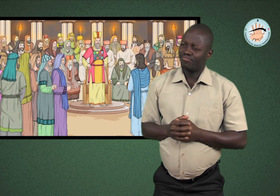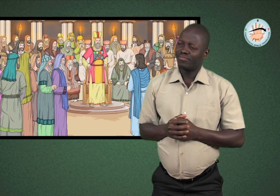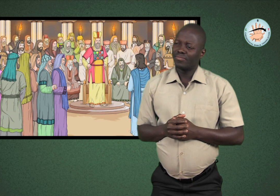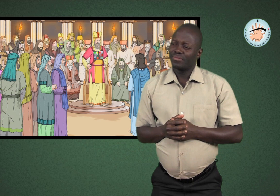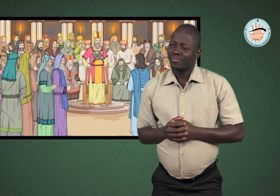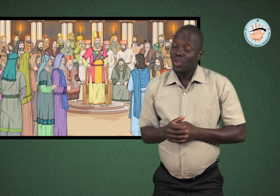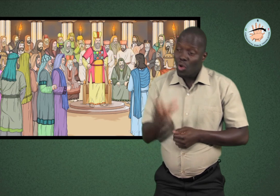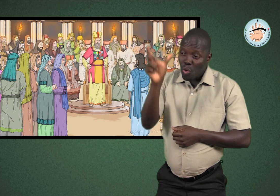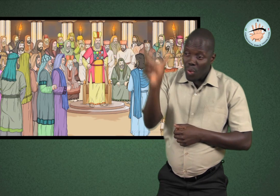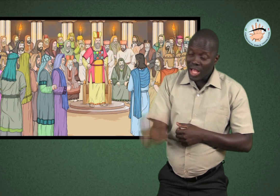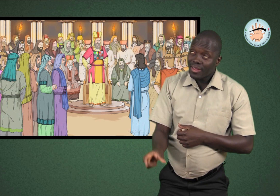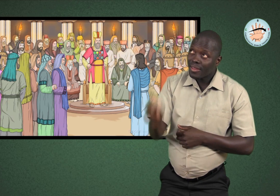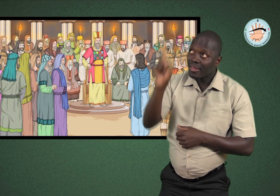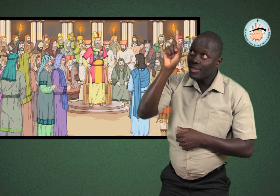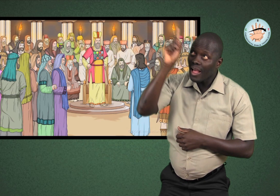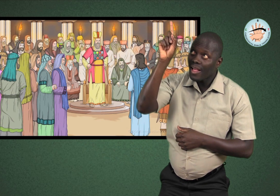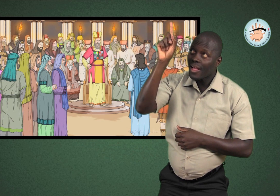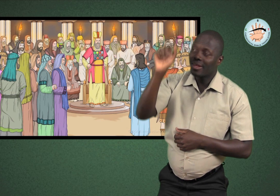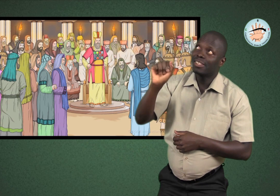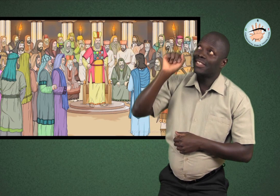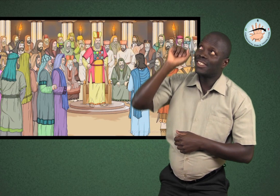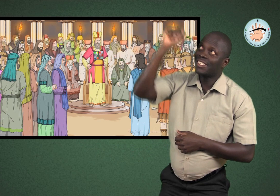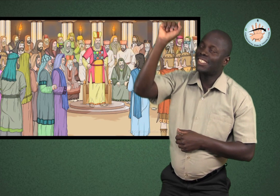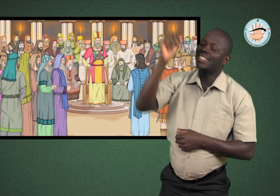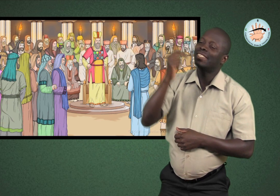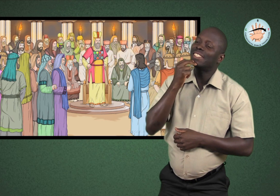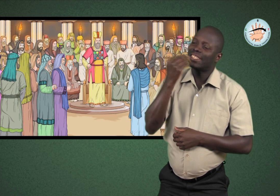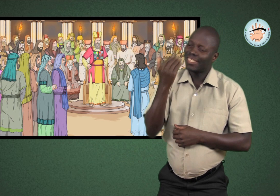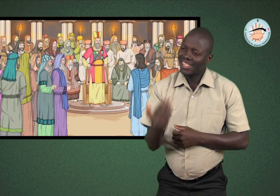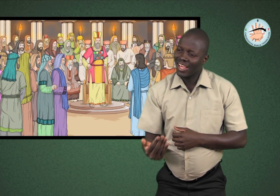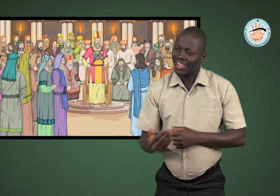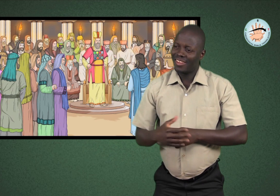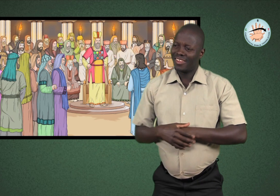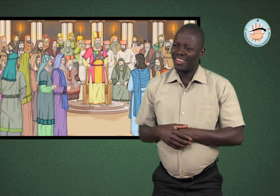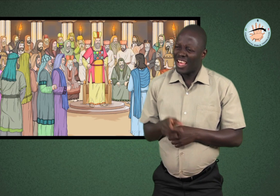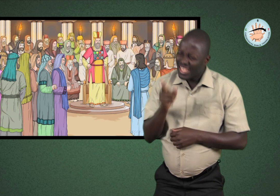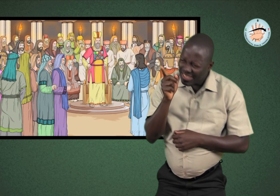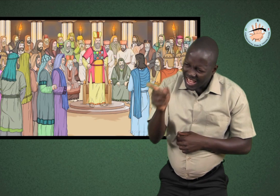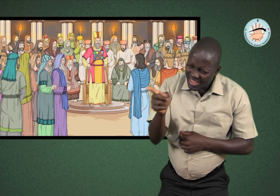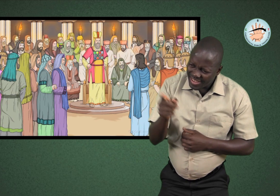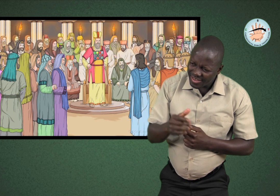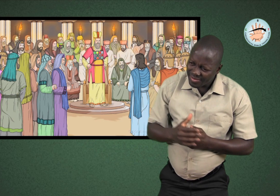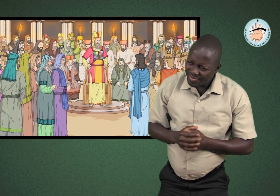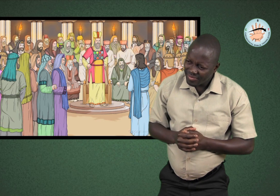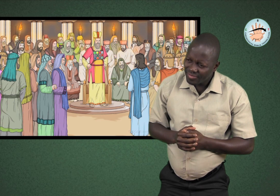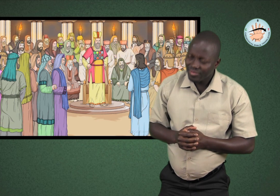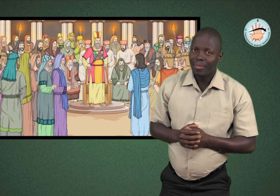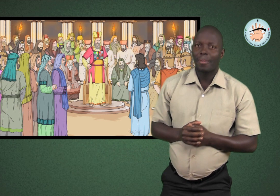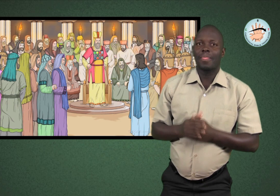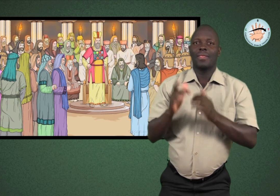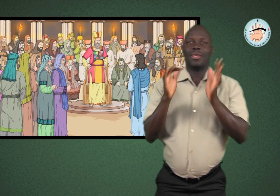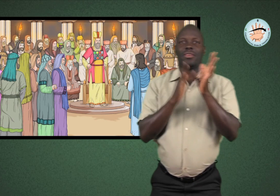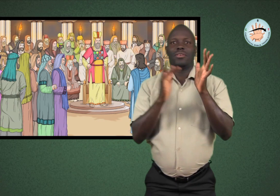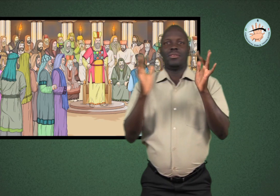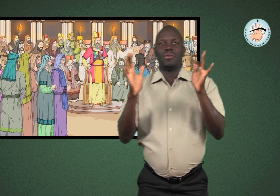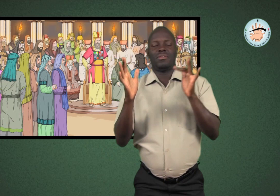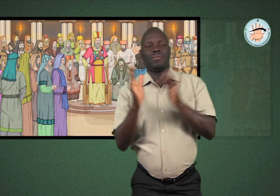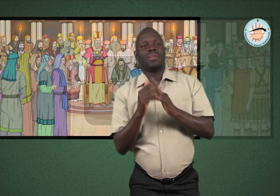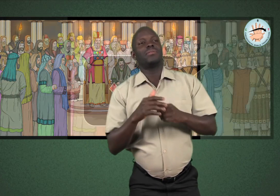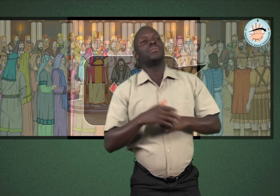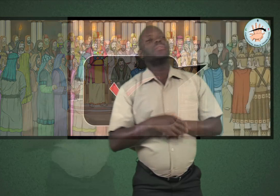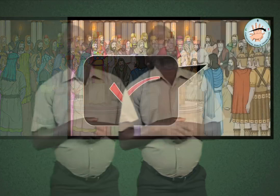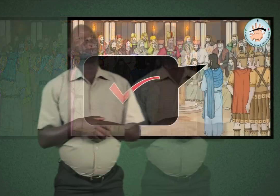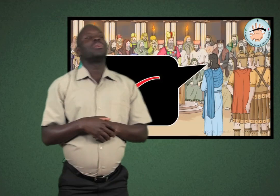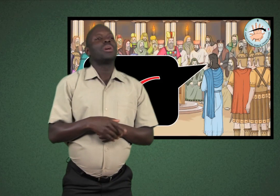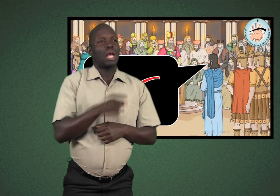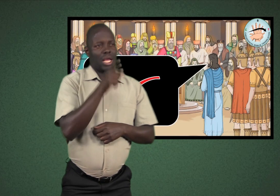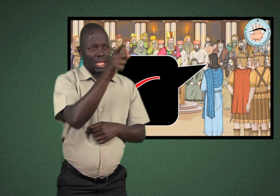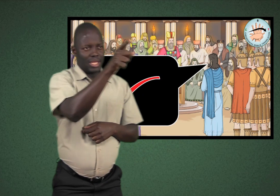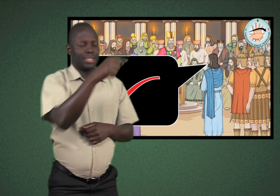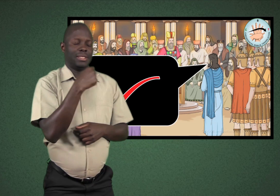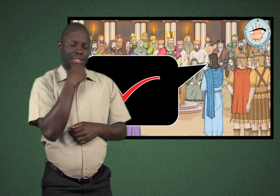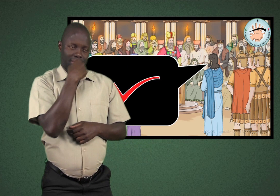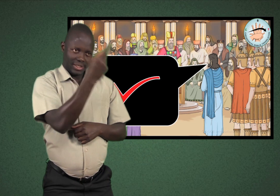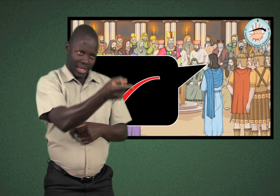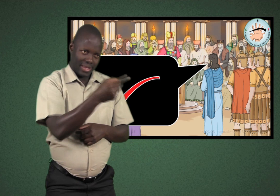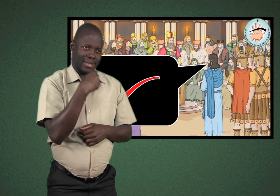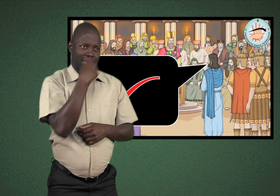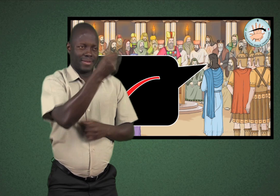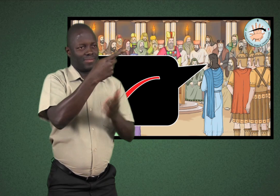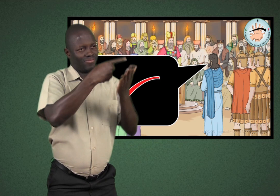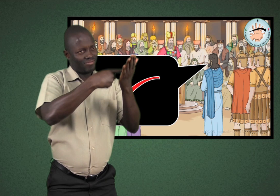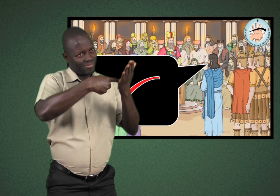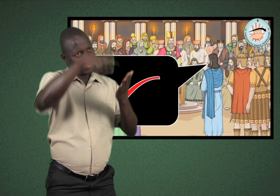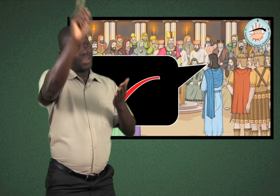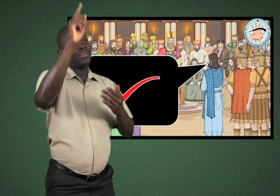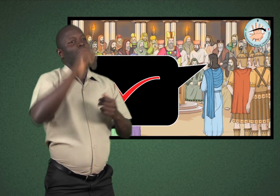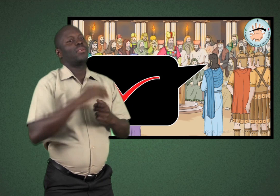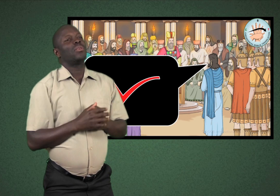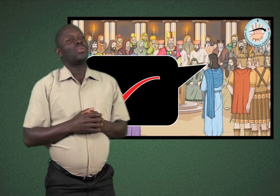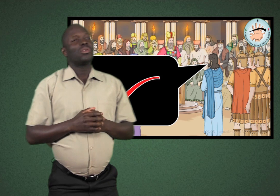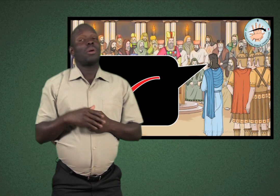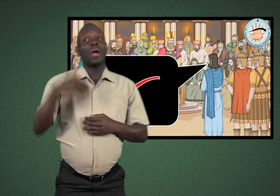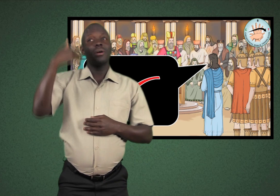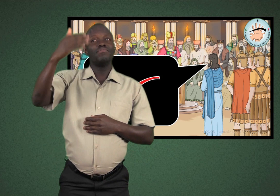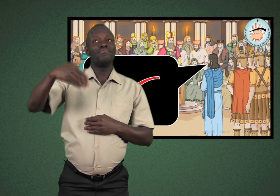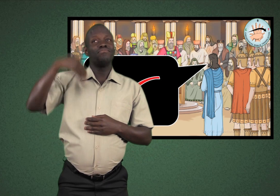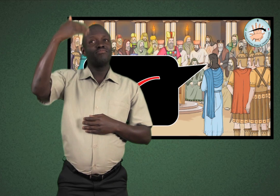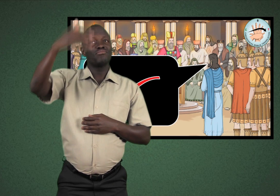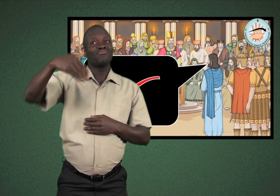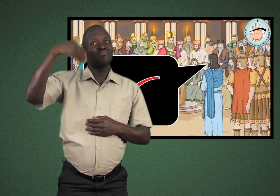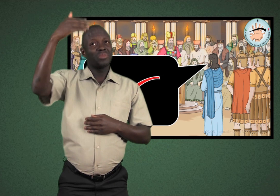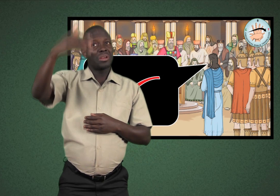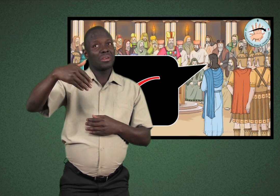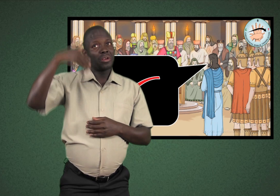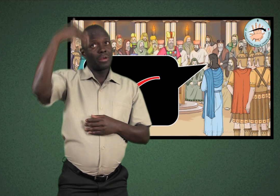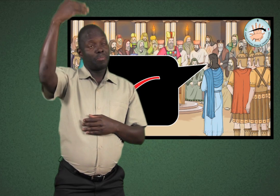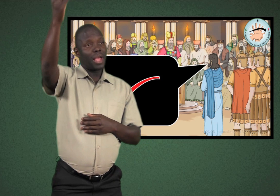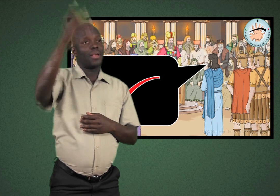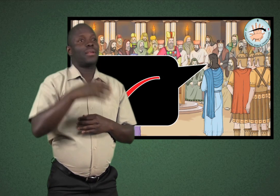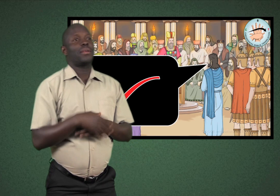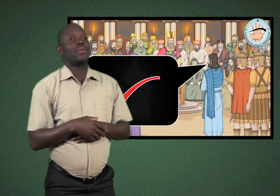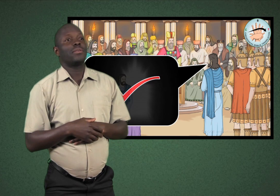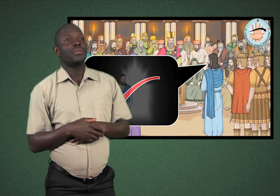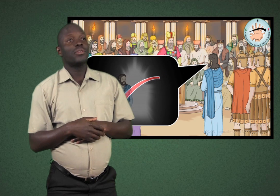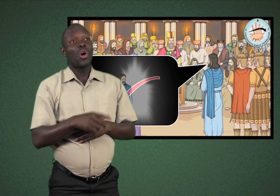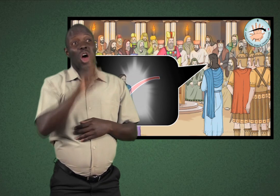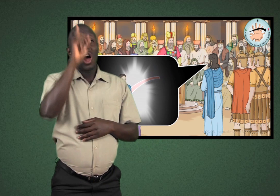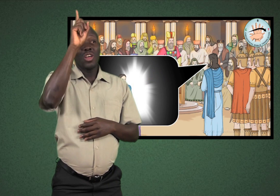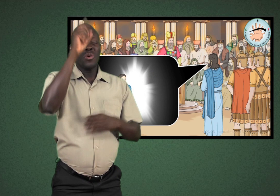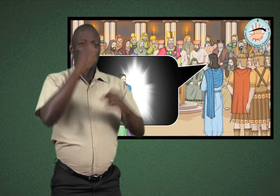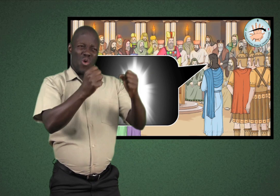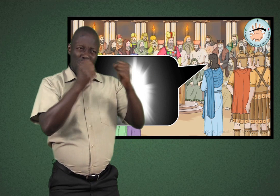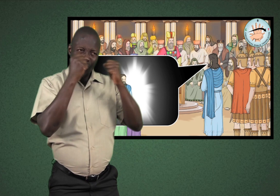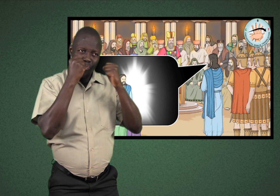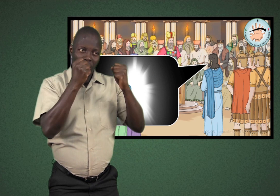“You have said it yourself,” Jesus answered.